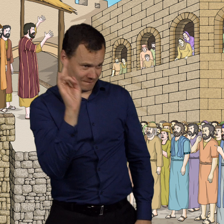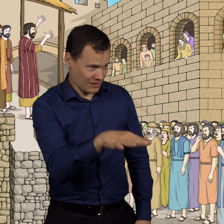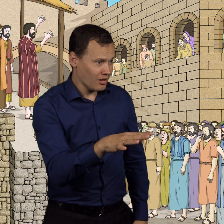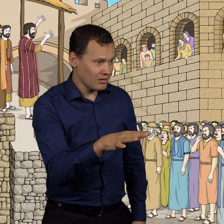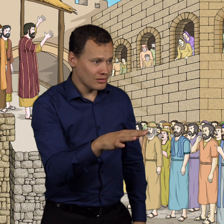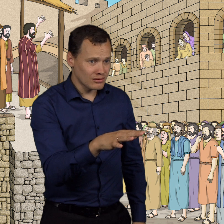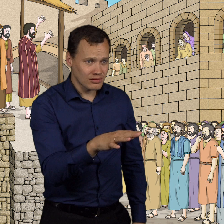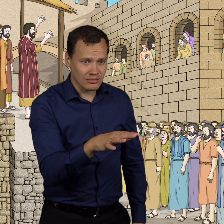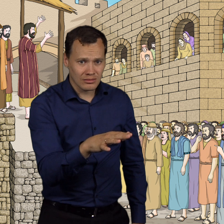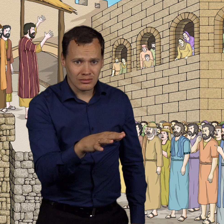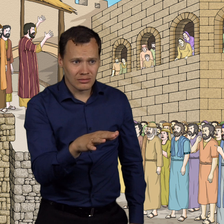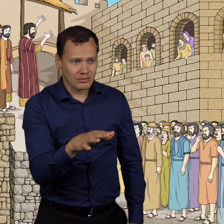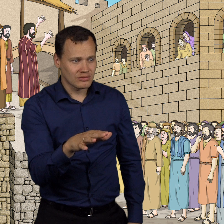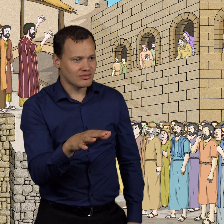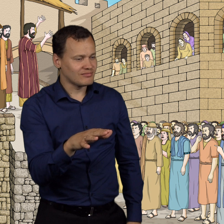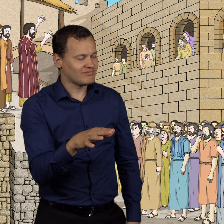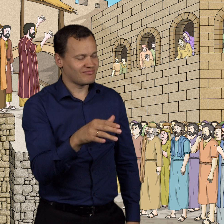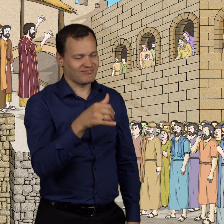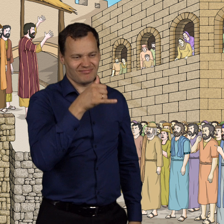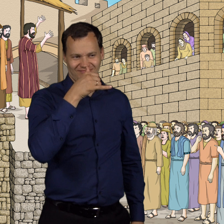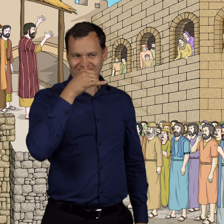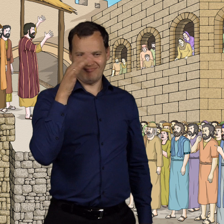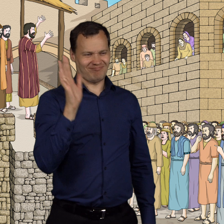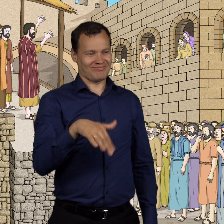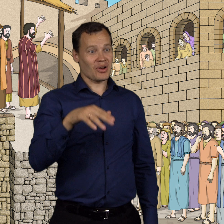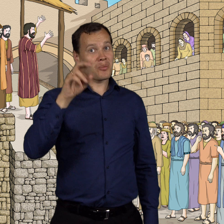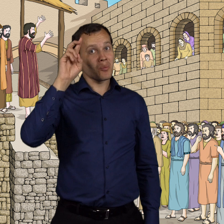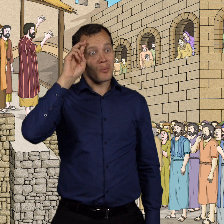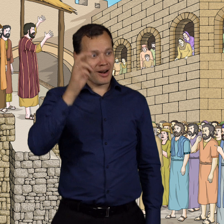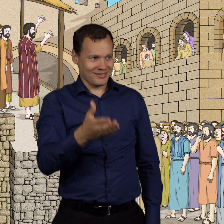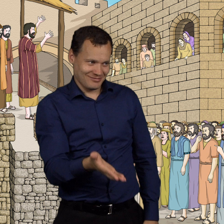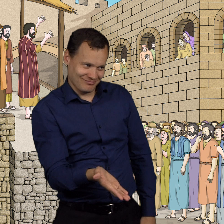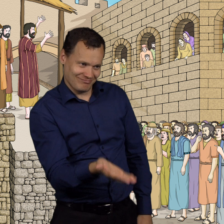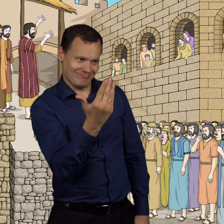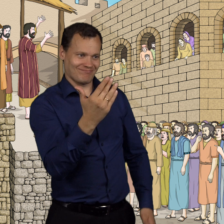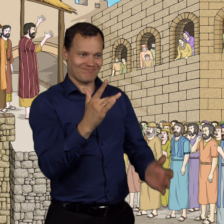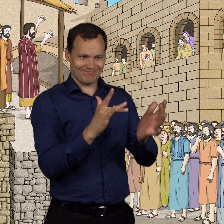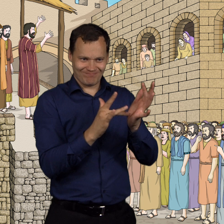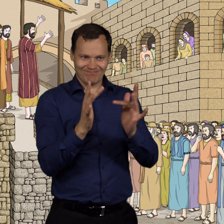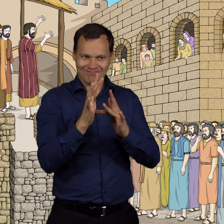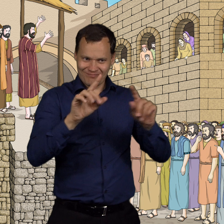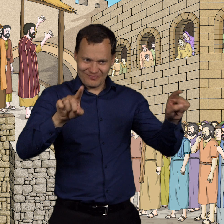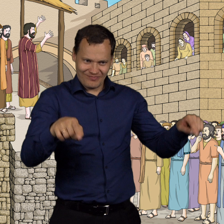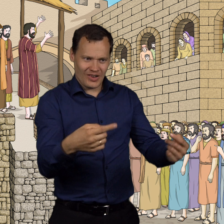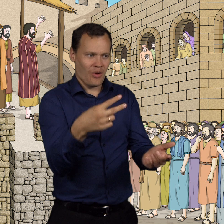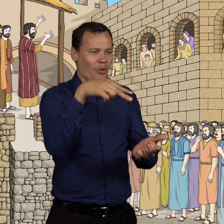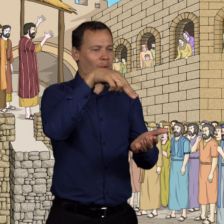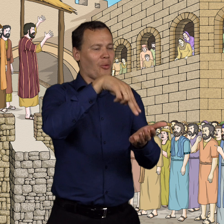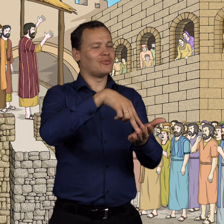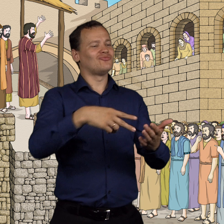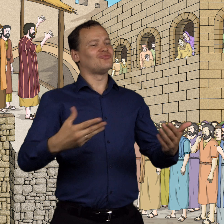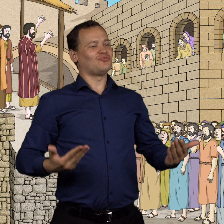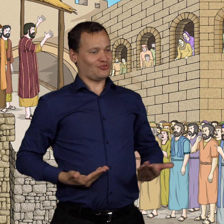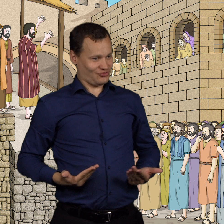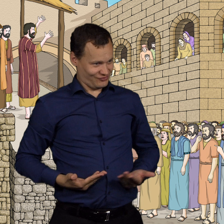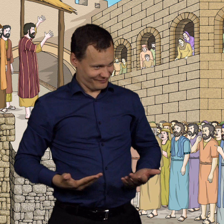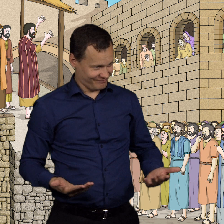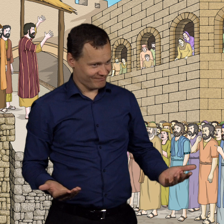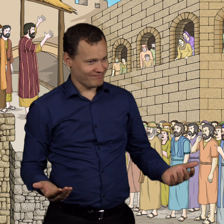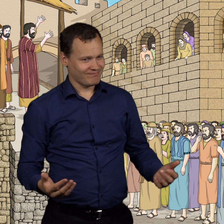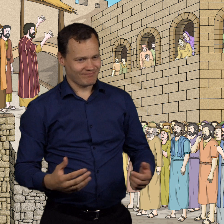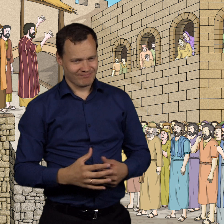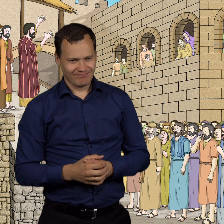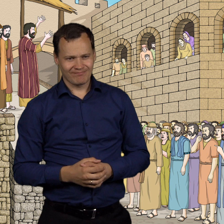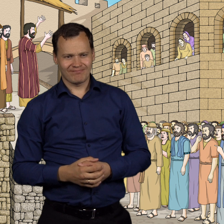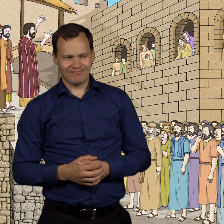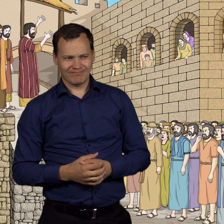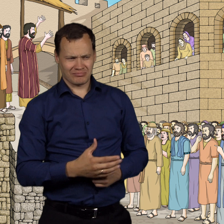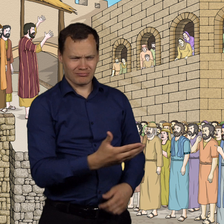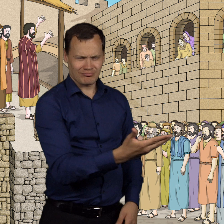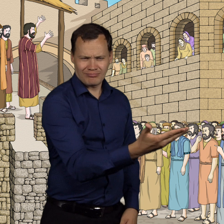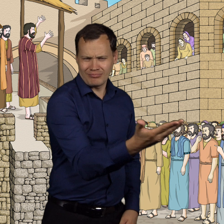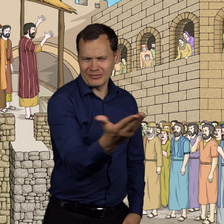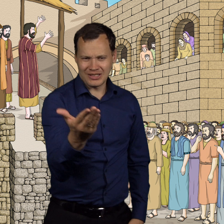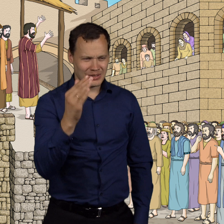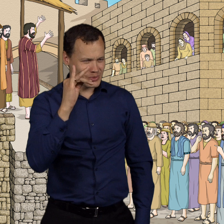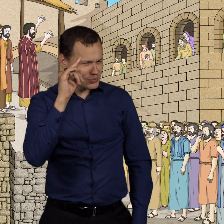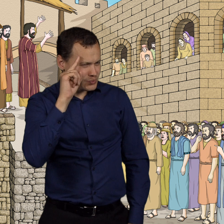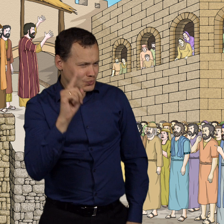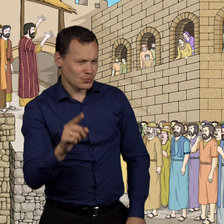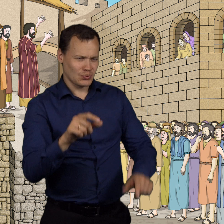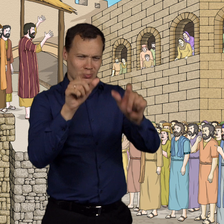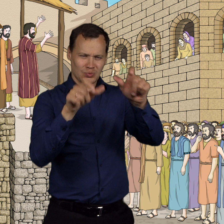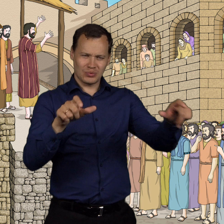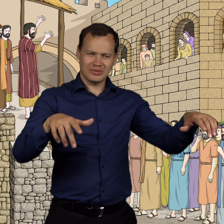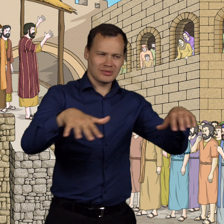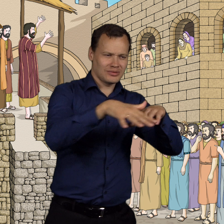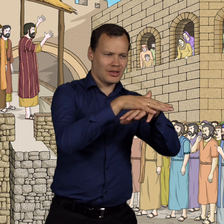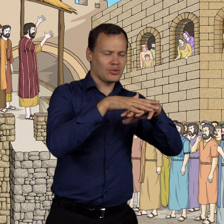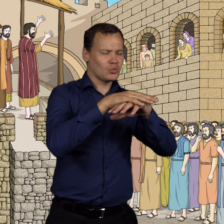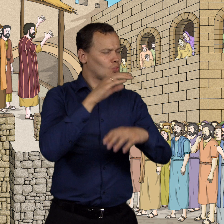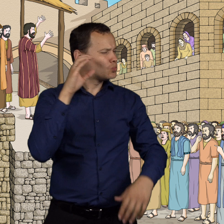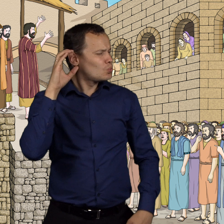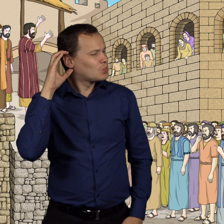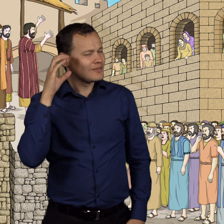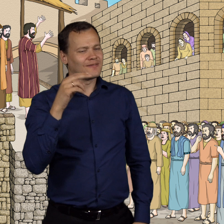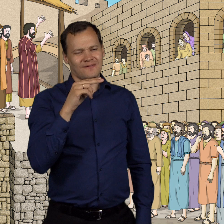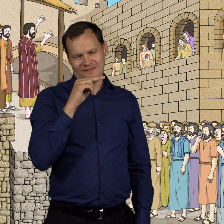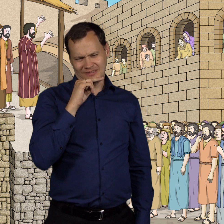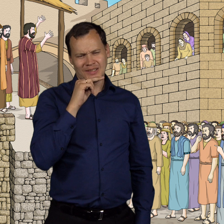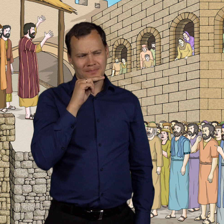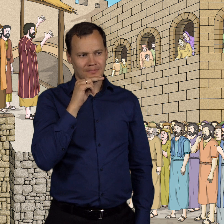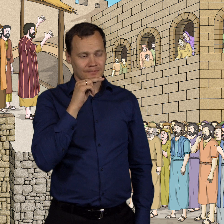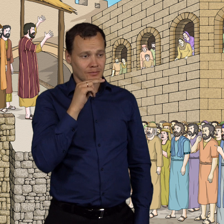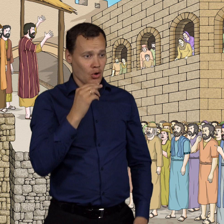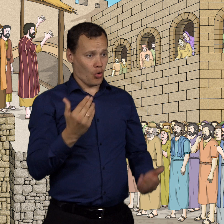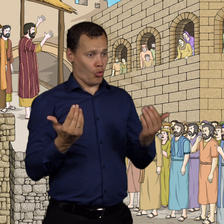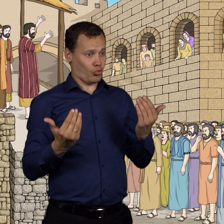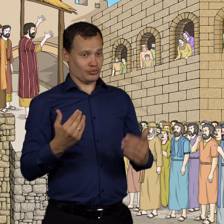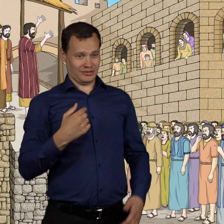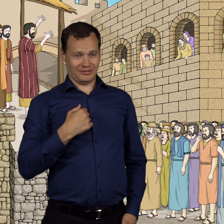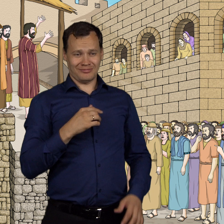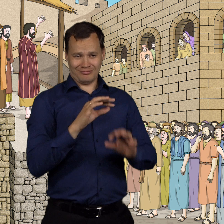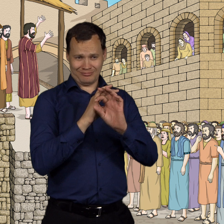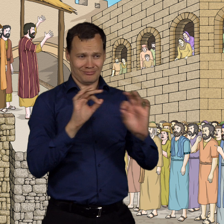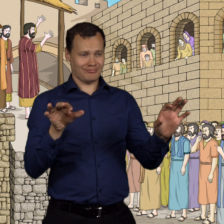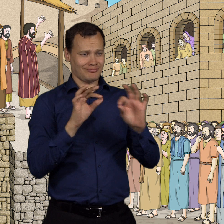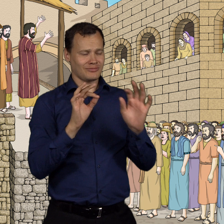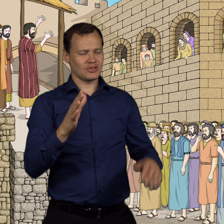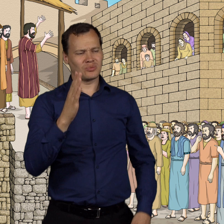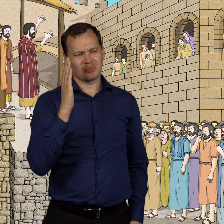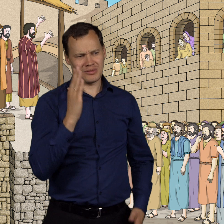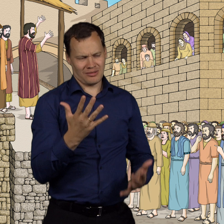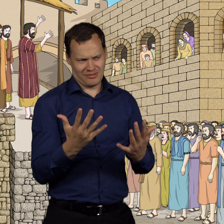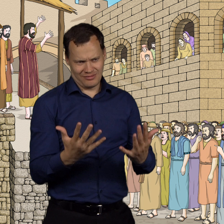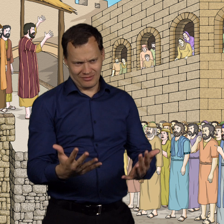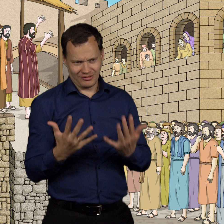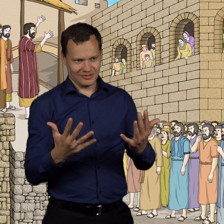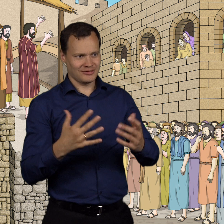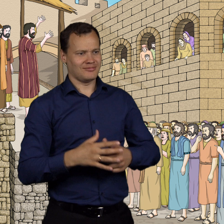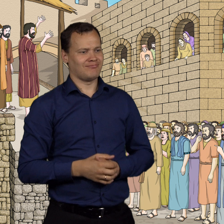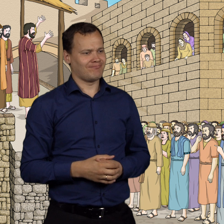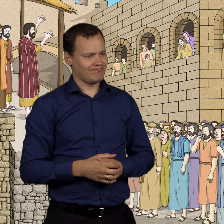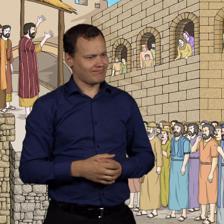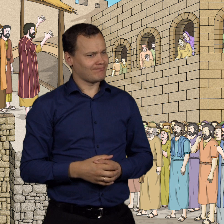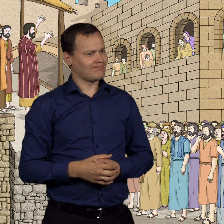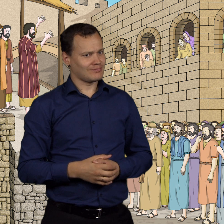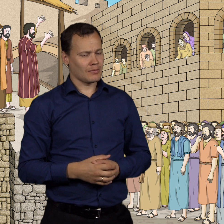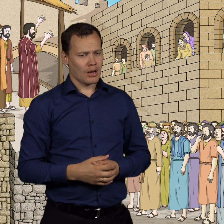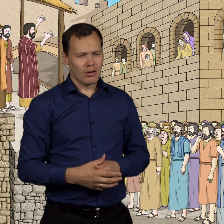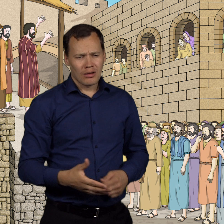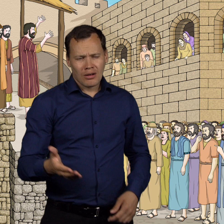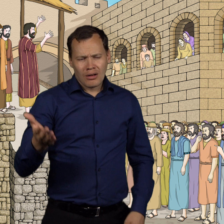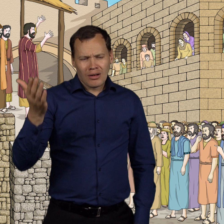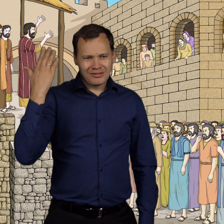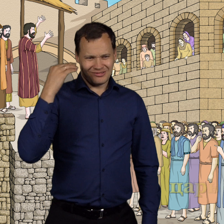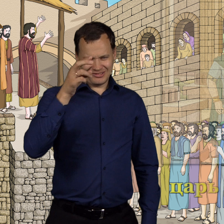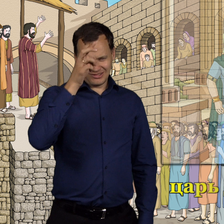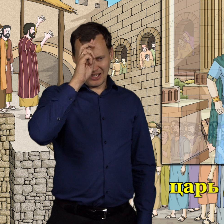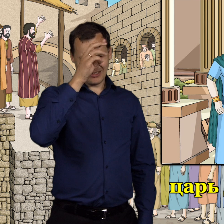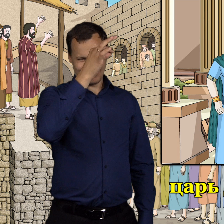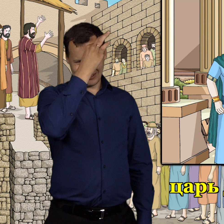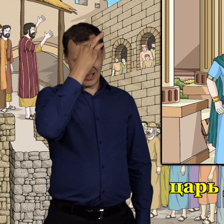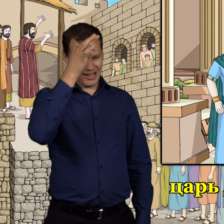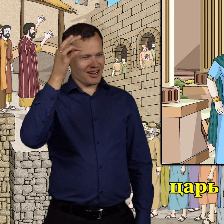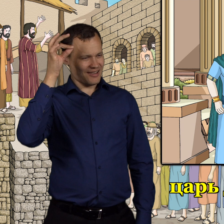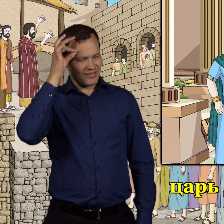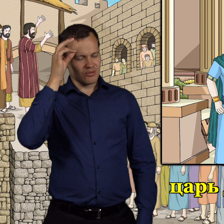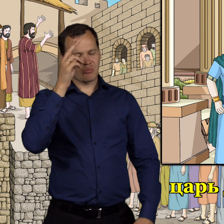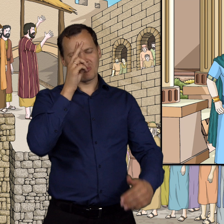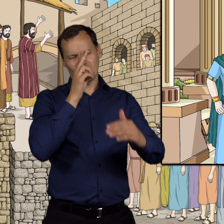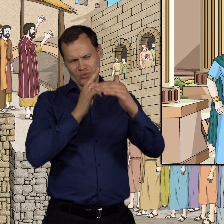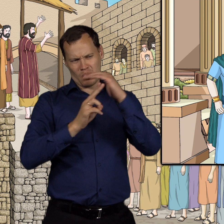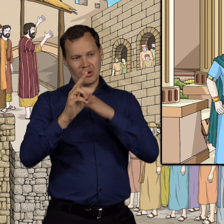But God raised Him from the dead, releasing Him from the agony of death, because it was impossible for Him to be held in its clutches.